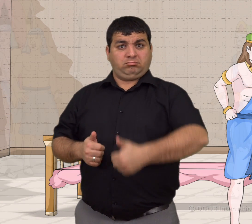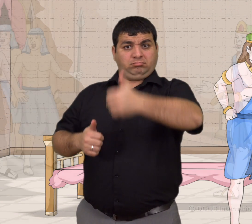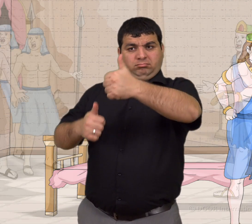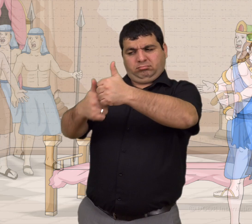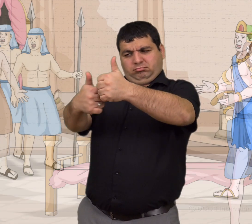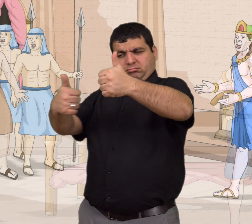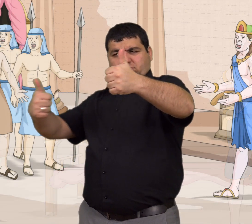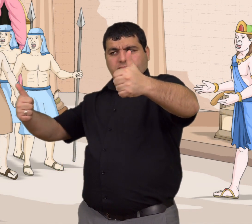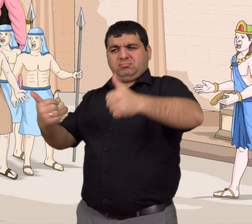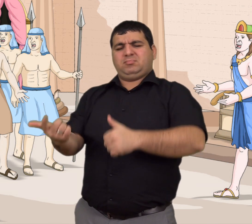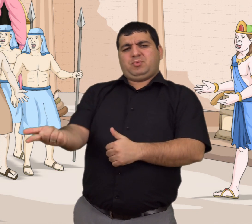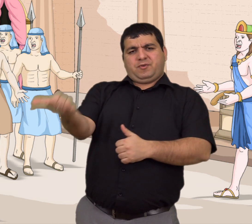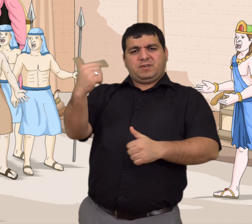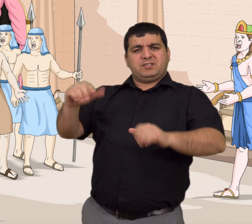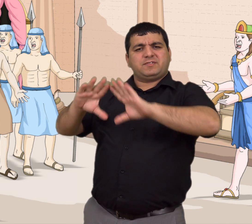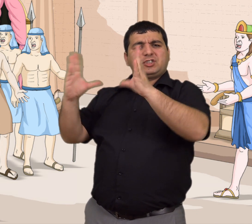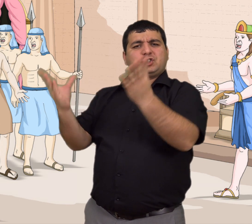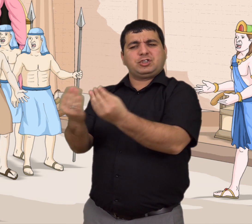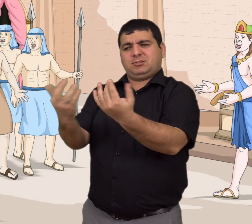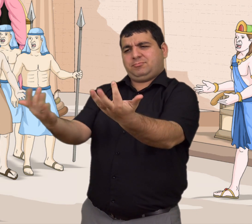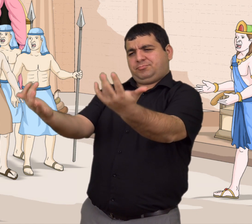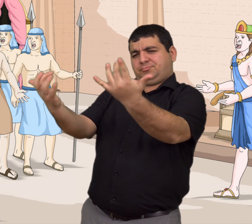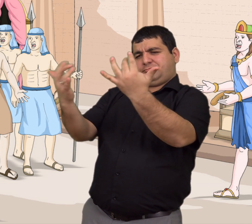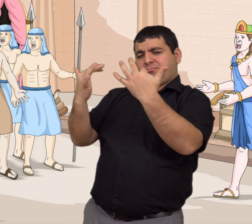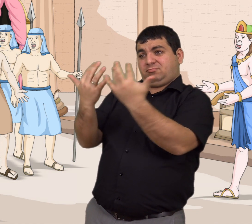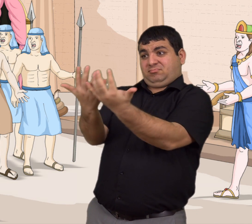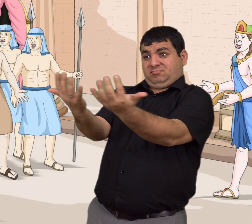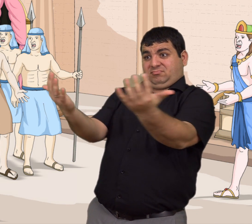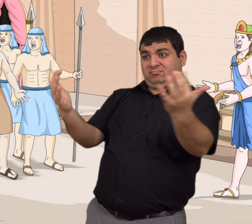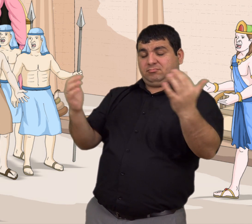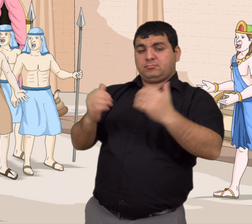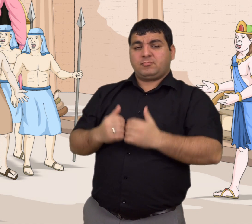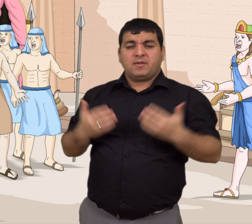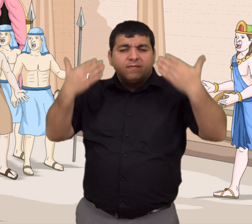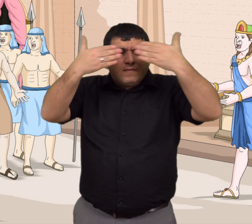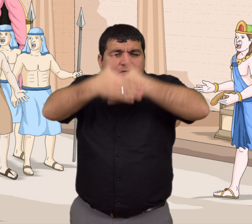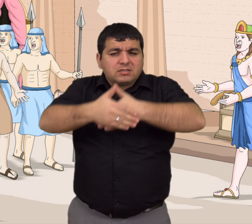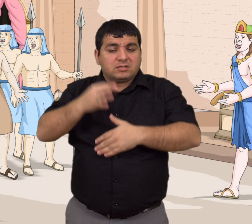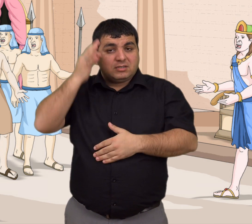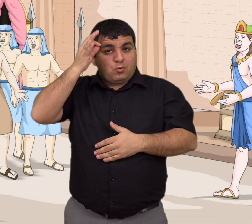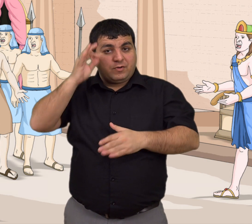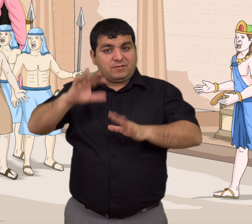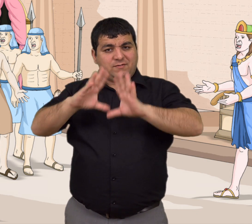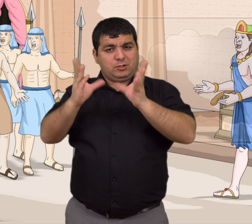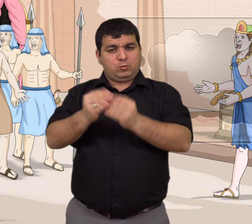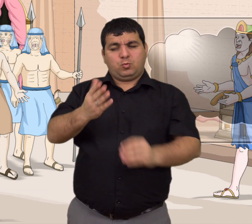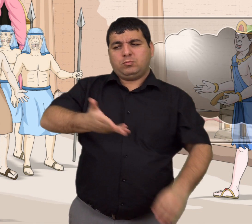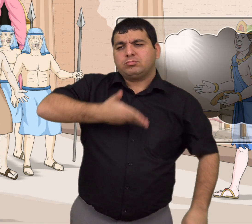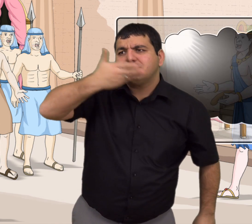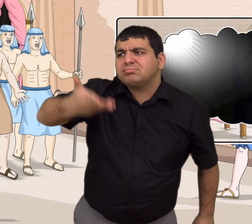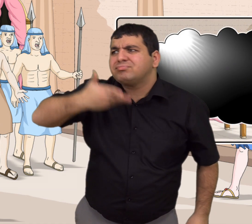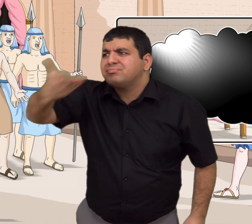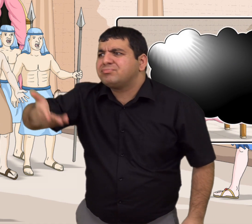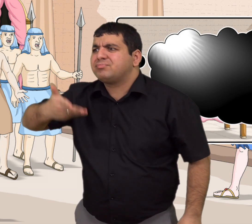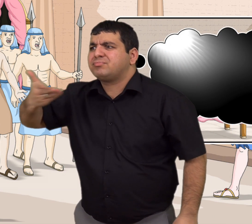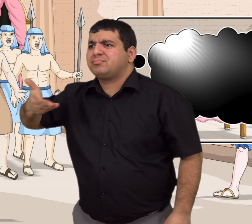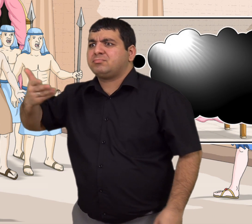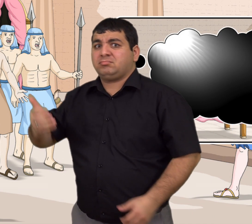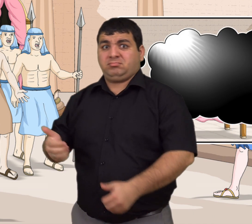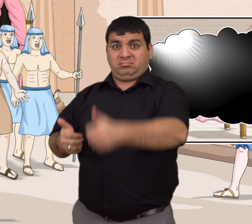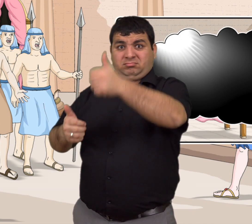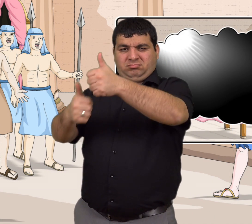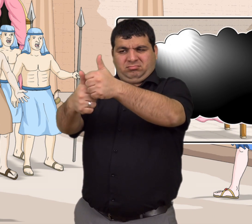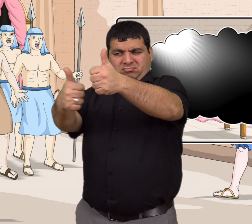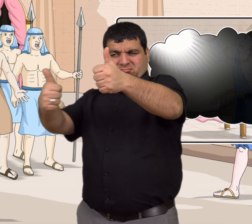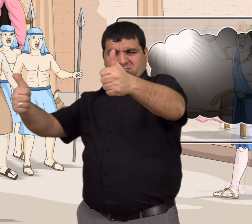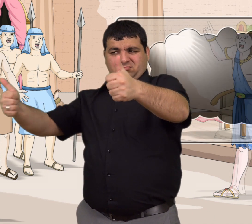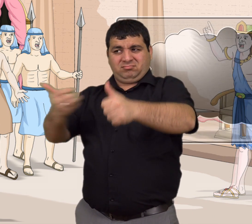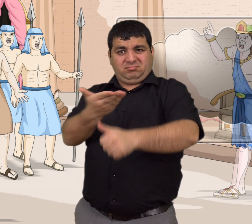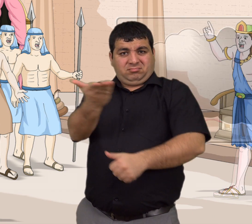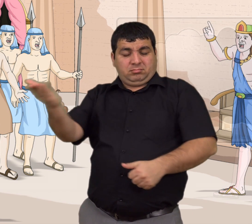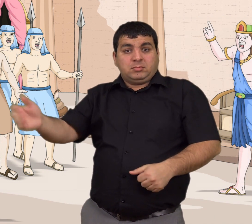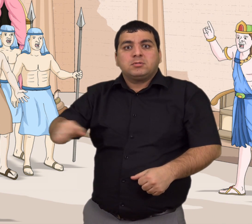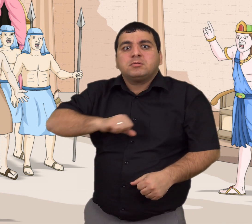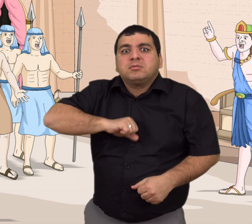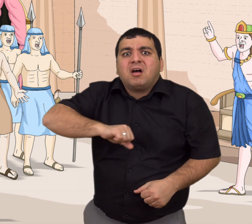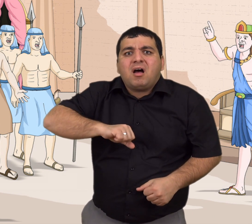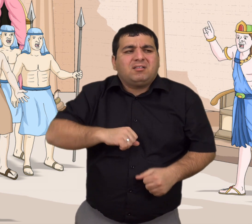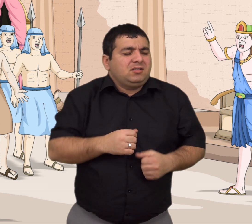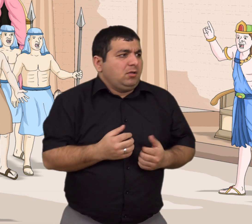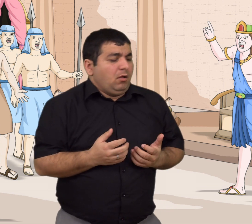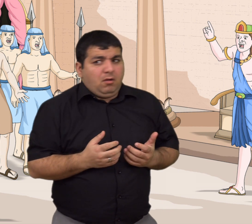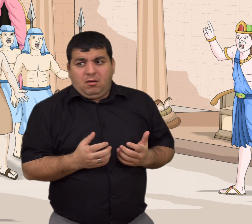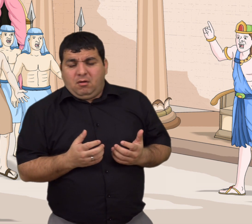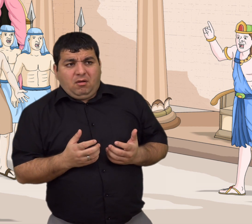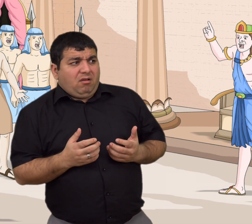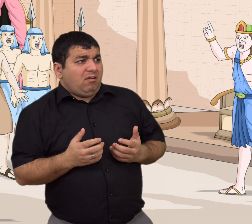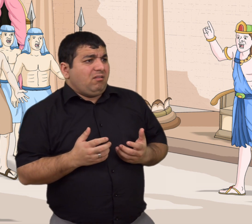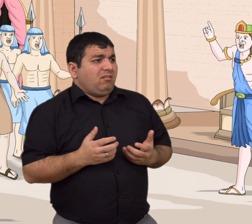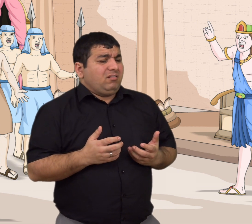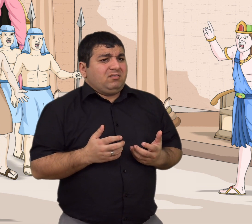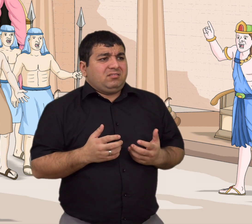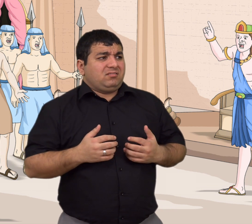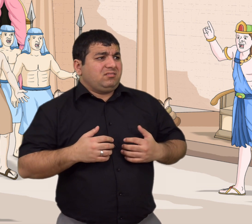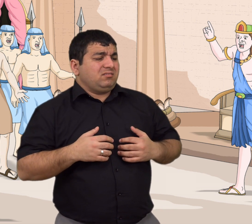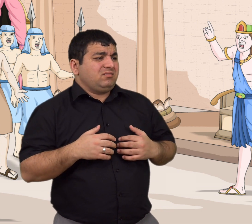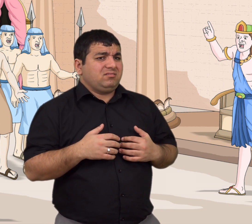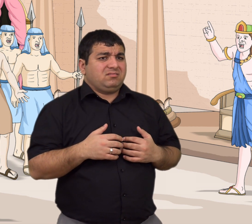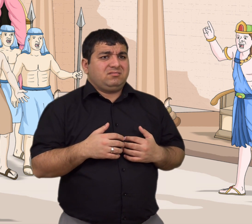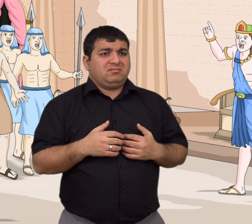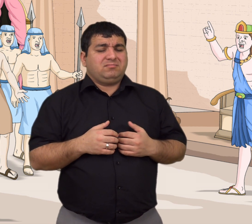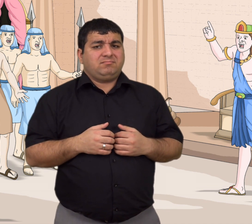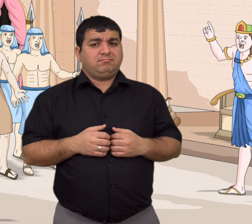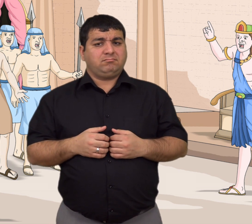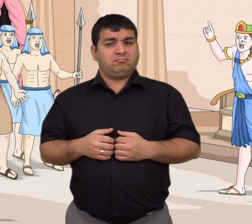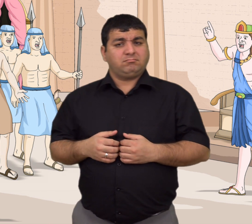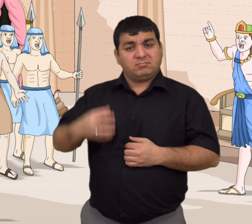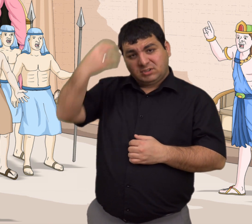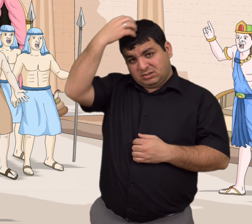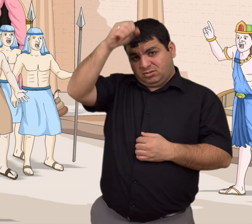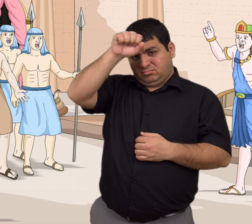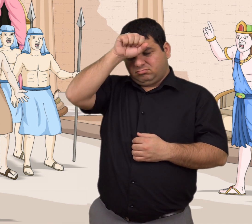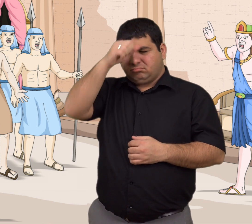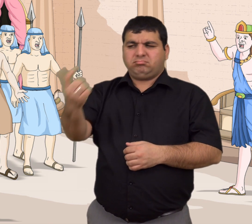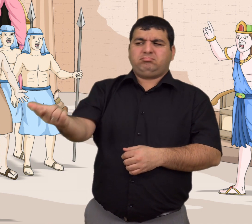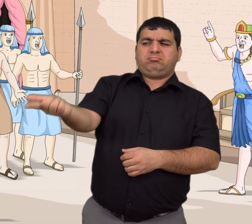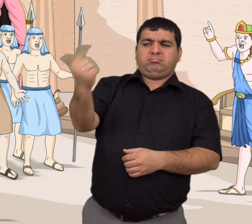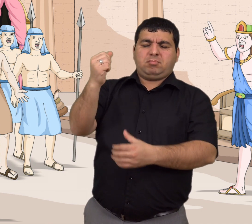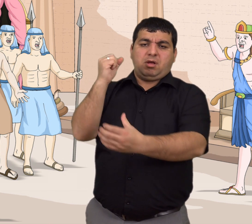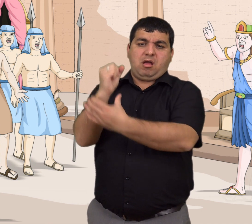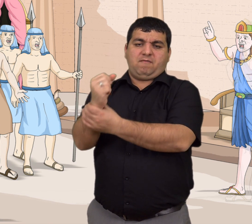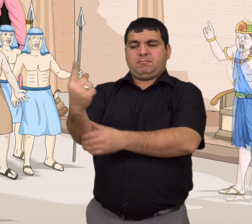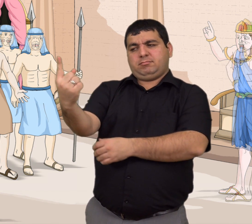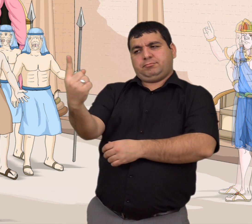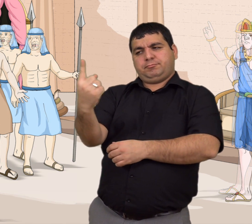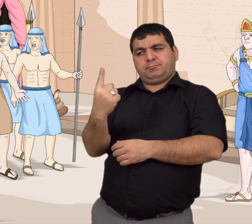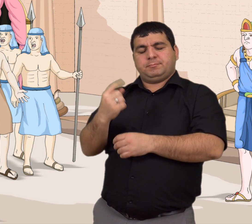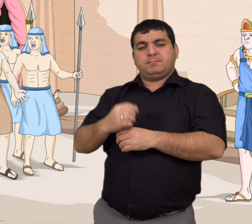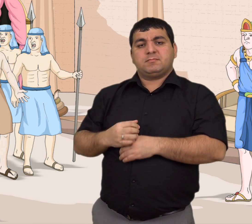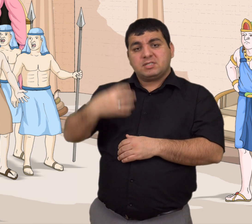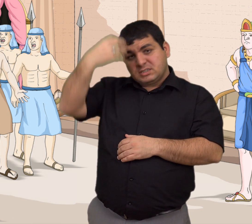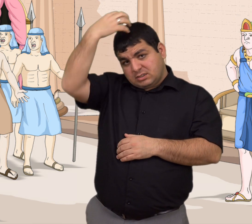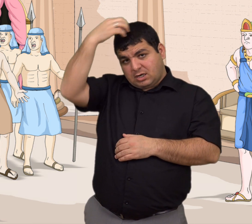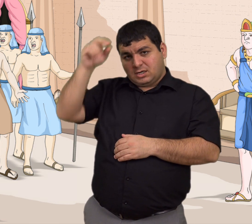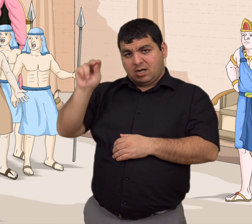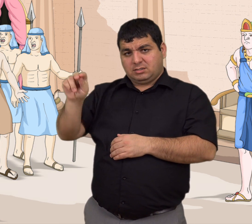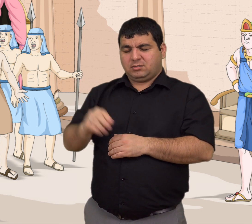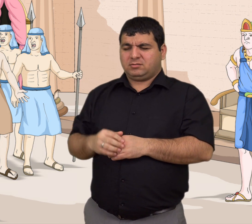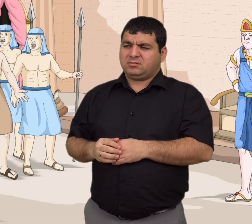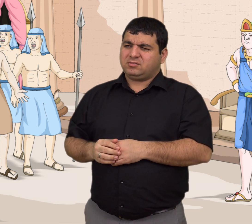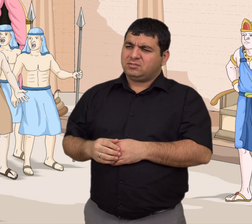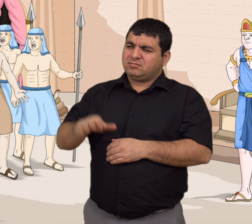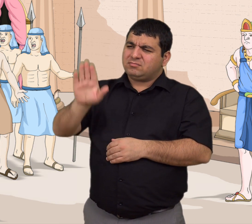Early the next morning Abimelech got up and summoned all his servants; and when he described to them all that had happened, the men were terrified.